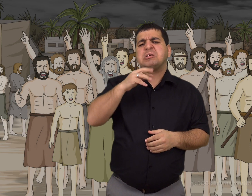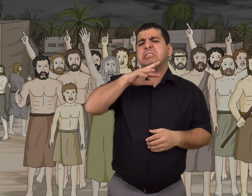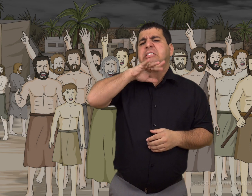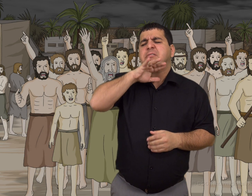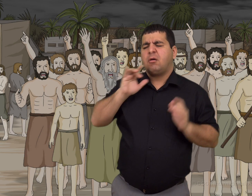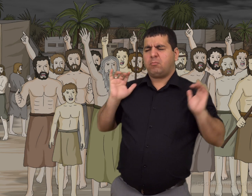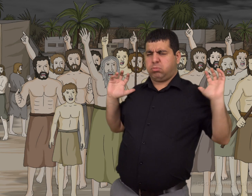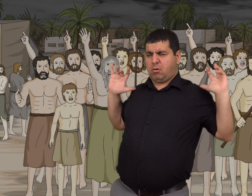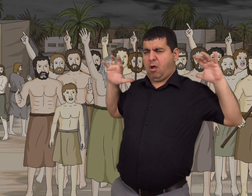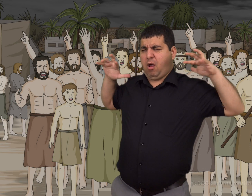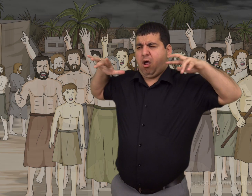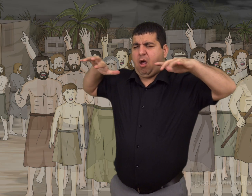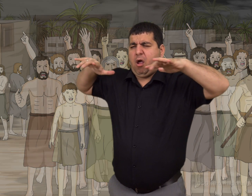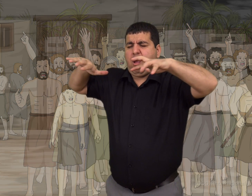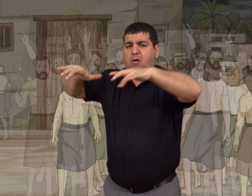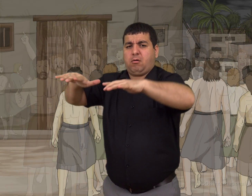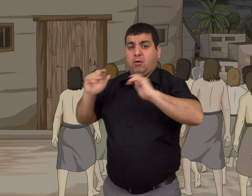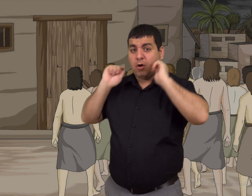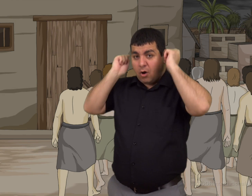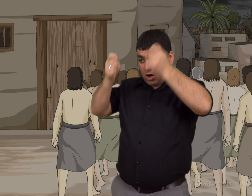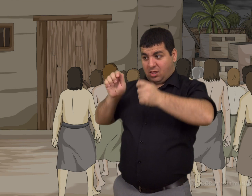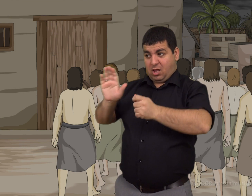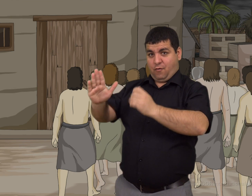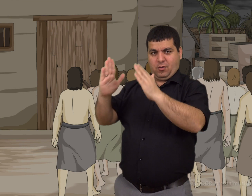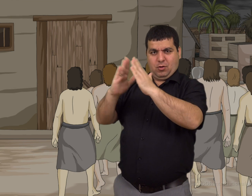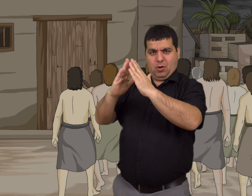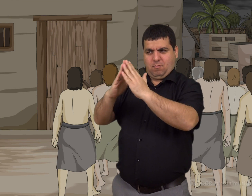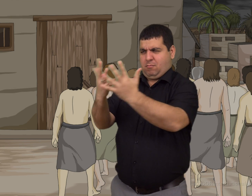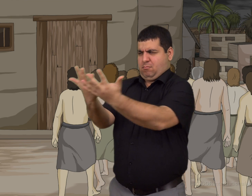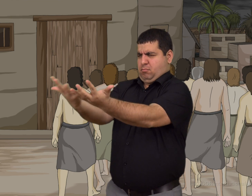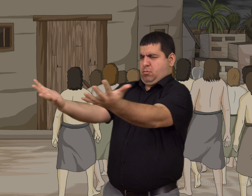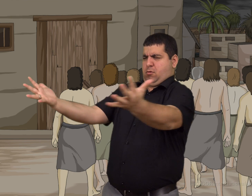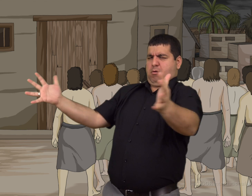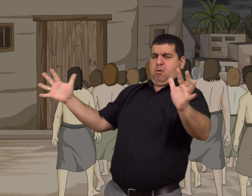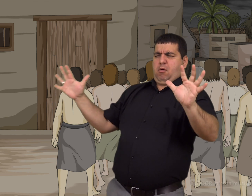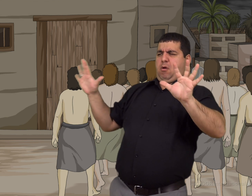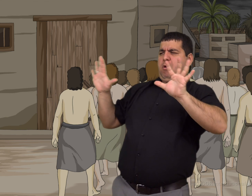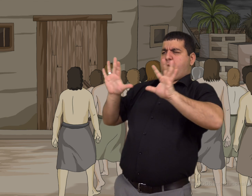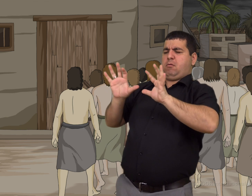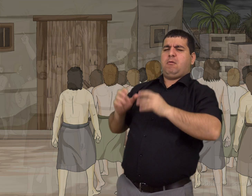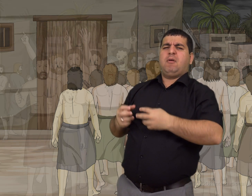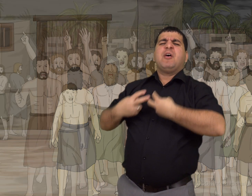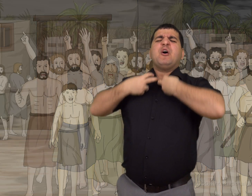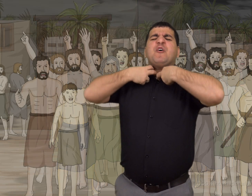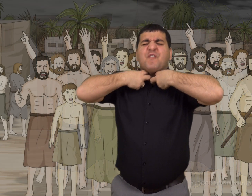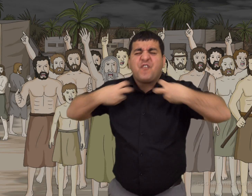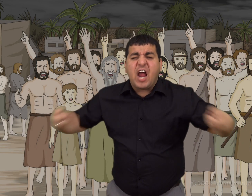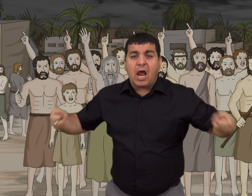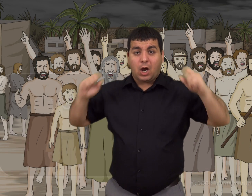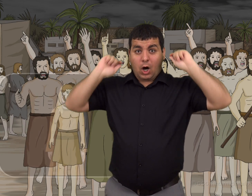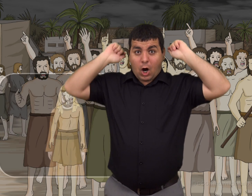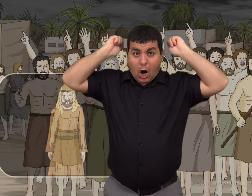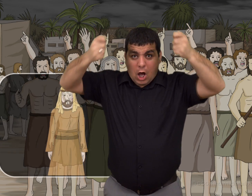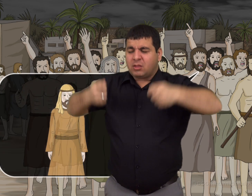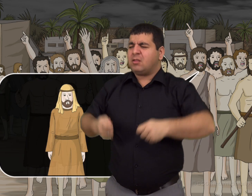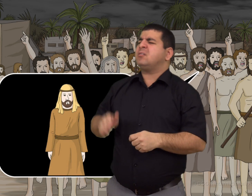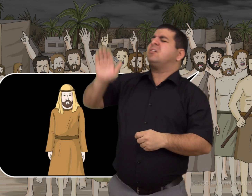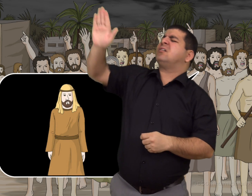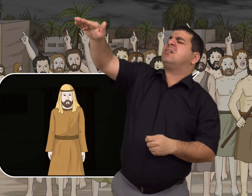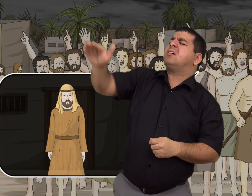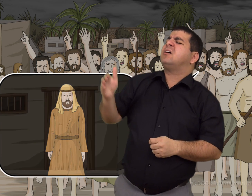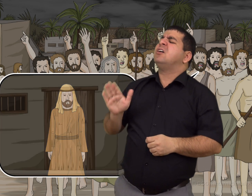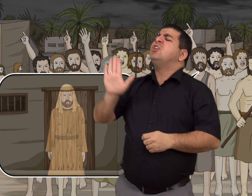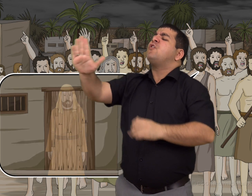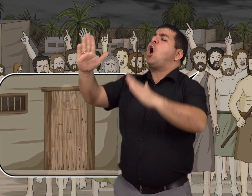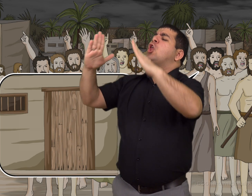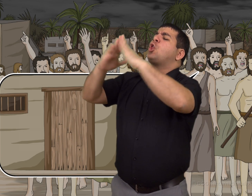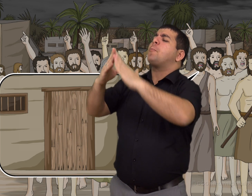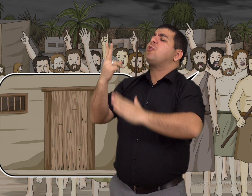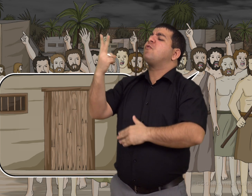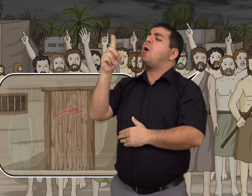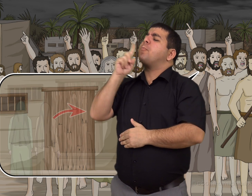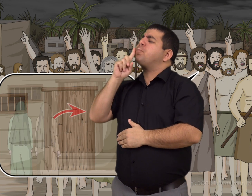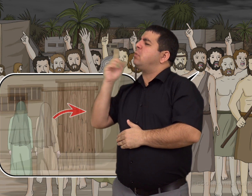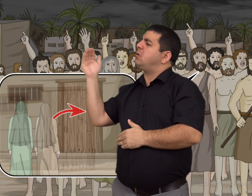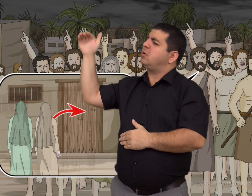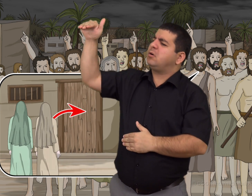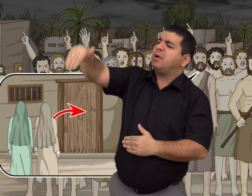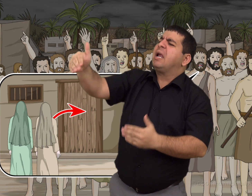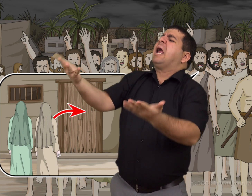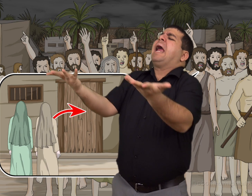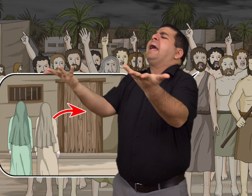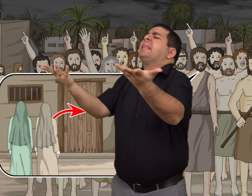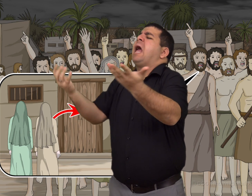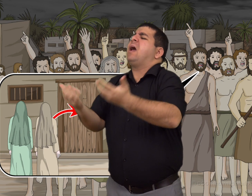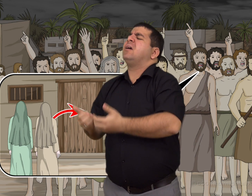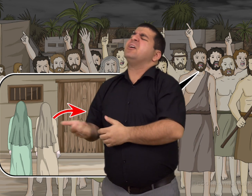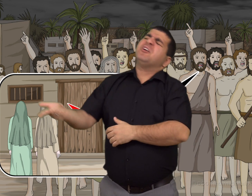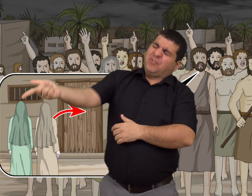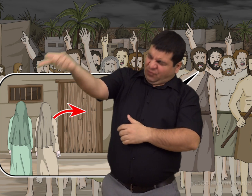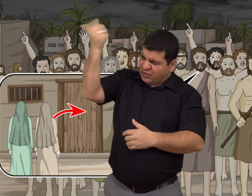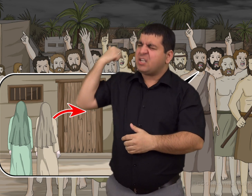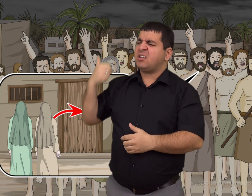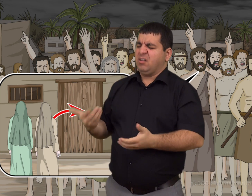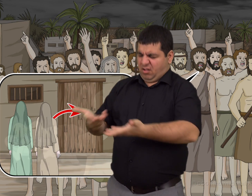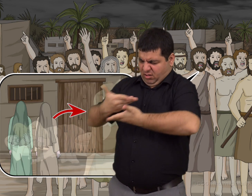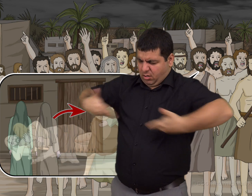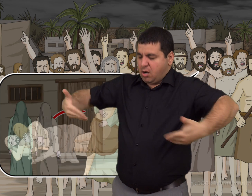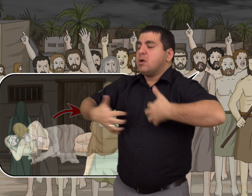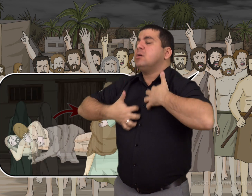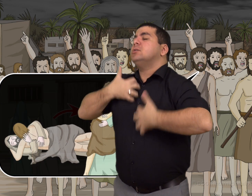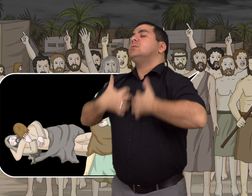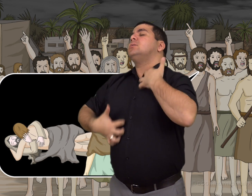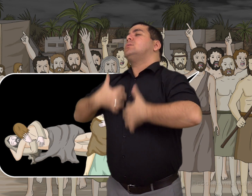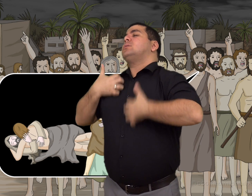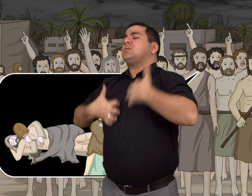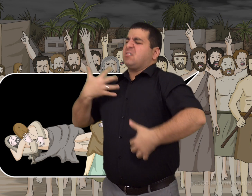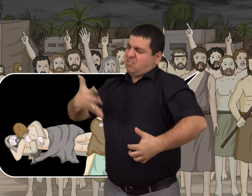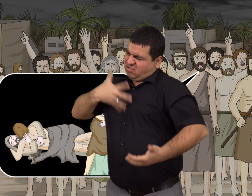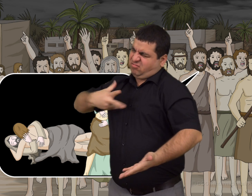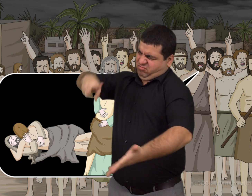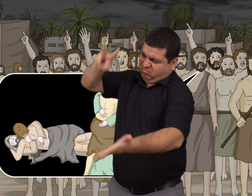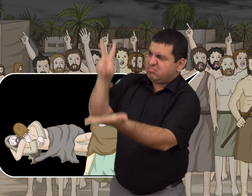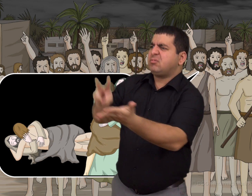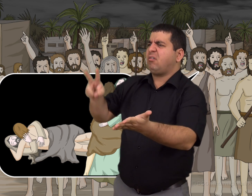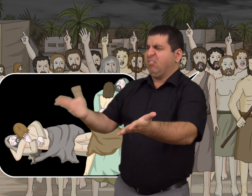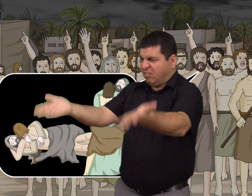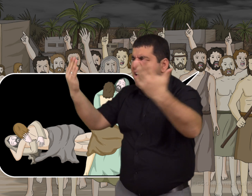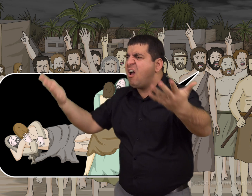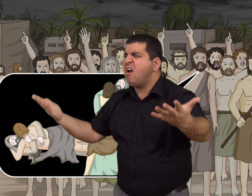They called out to Lot, saying, “Where are the men who came to you tonight?